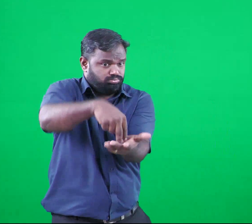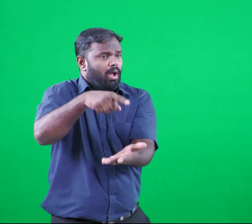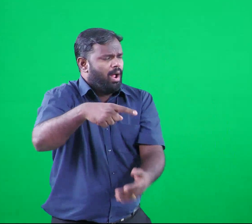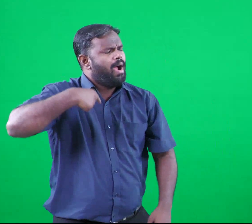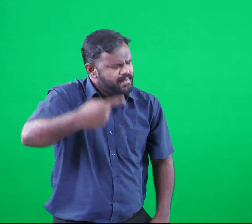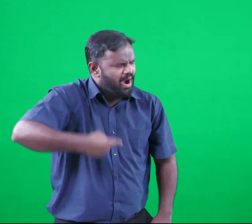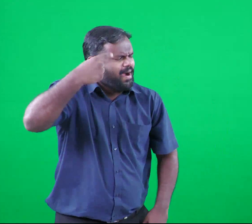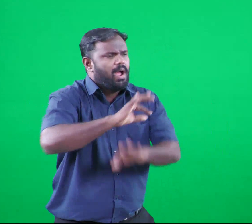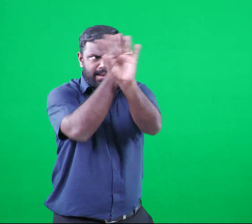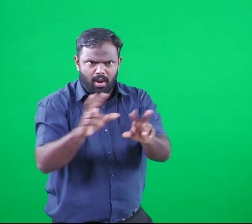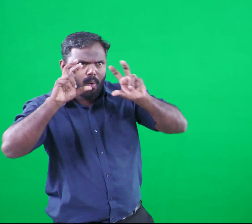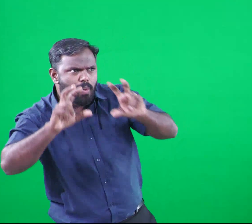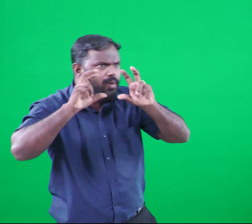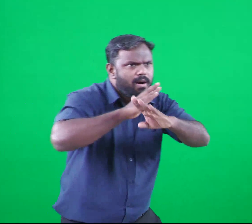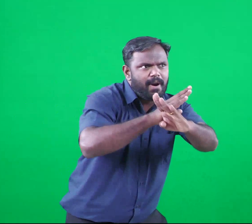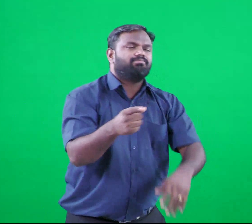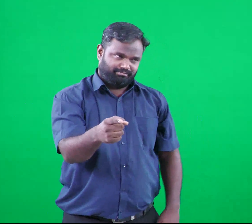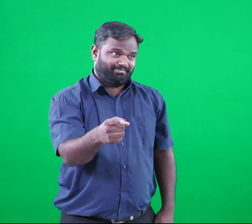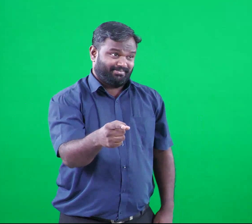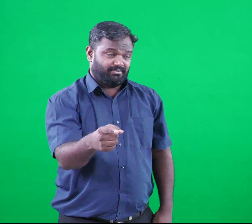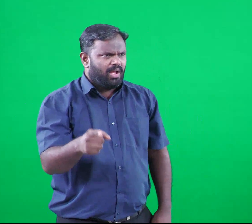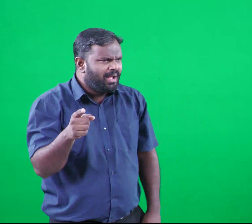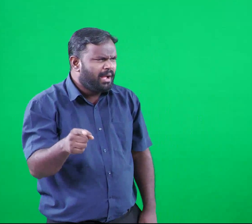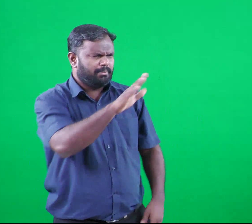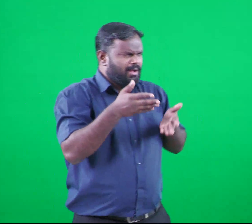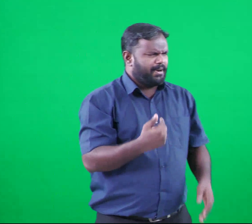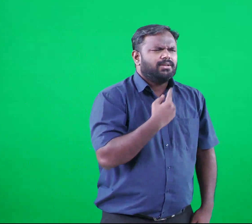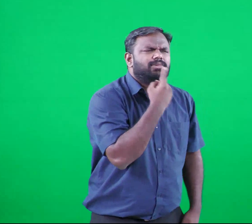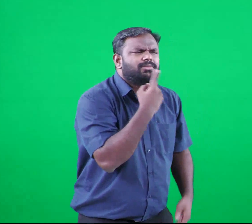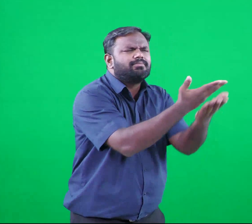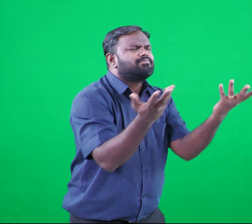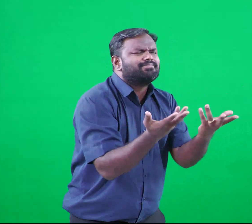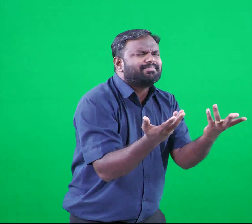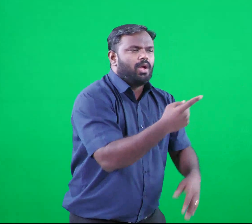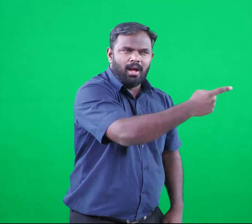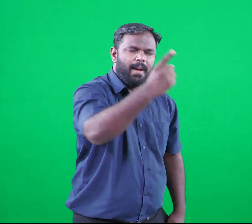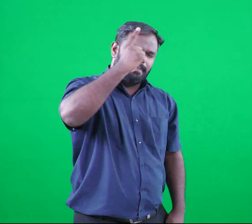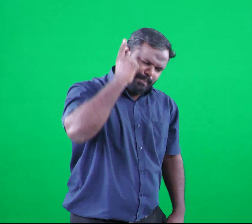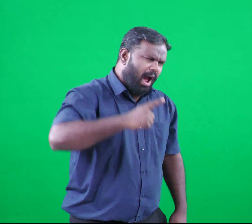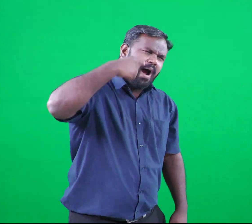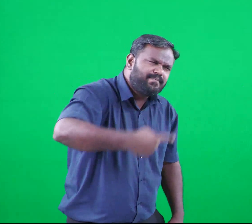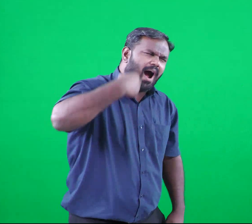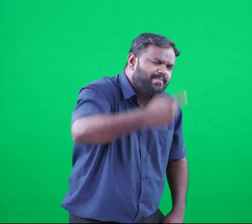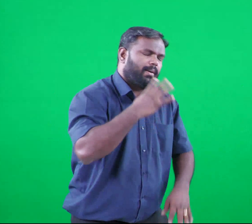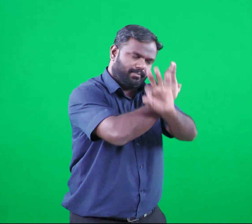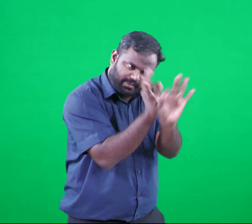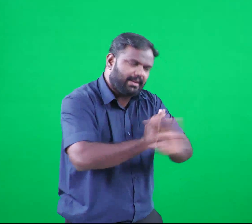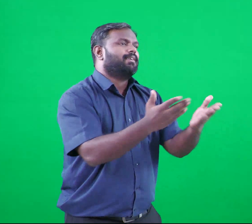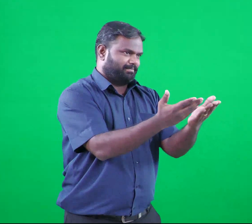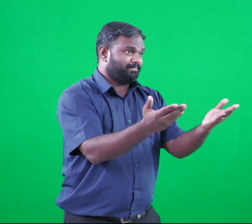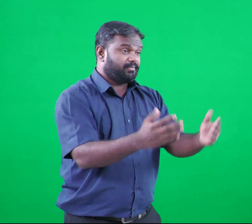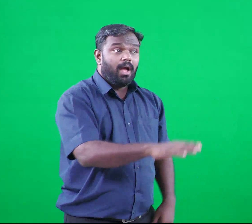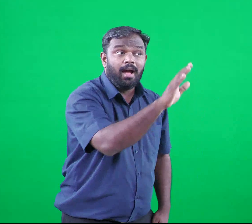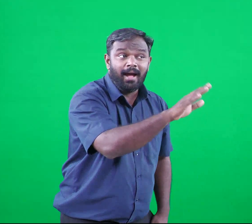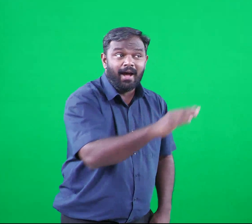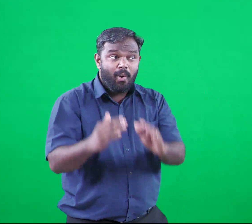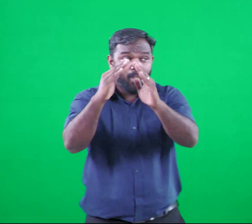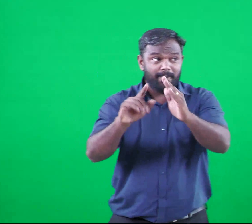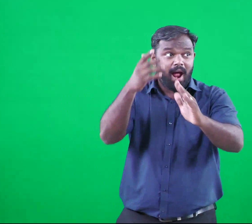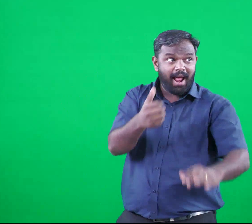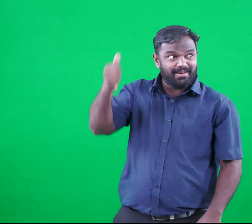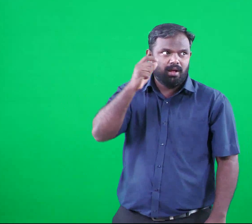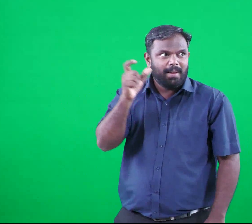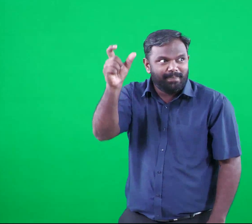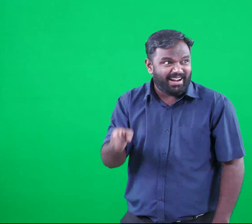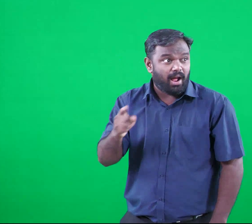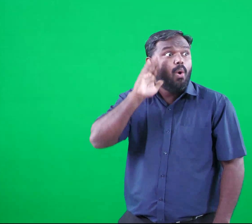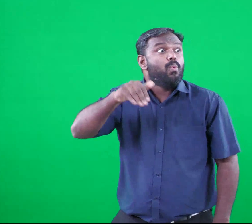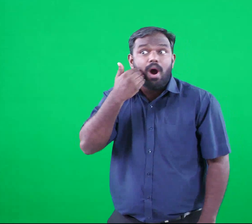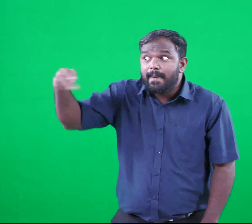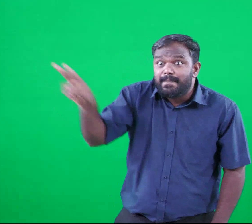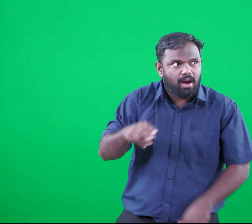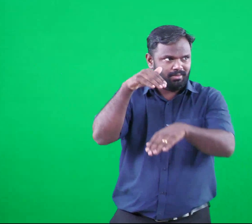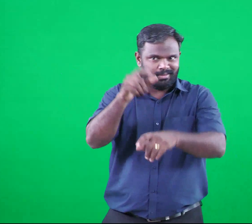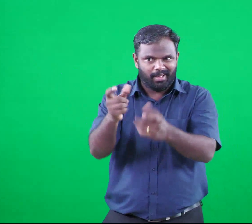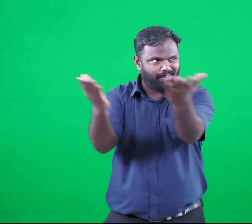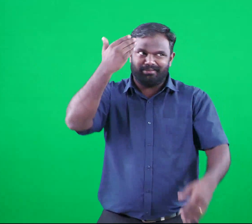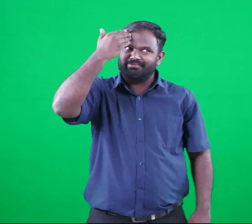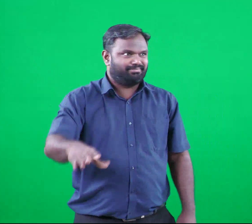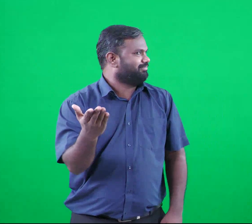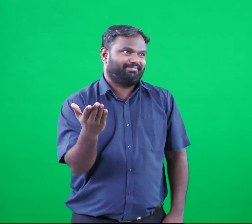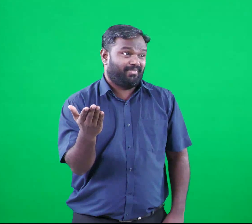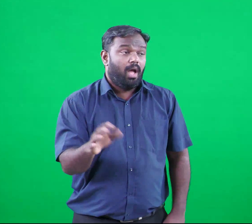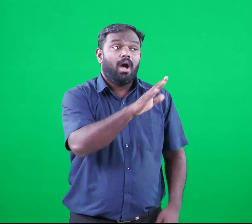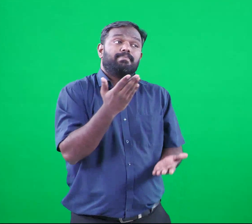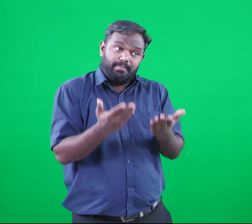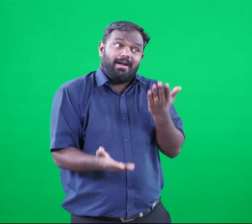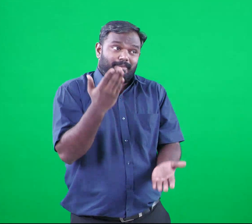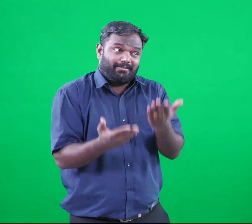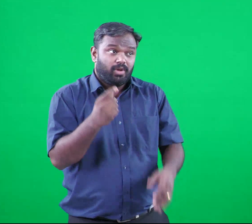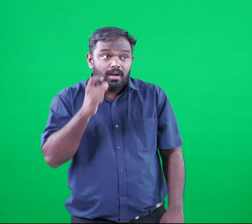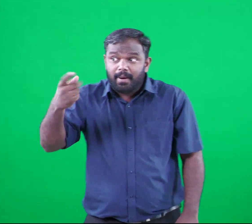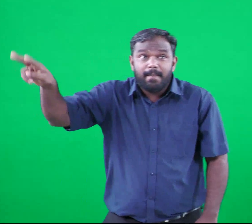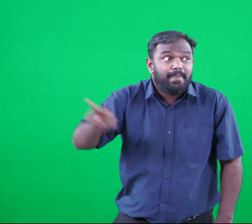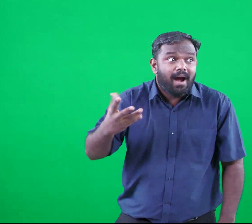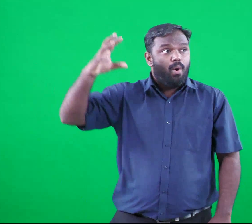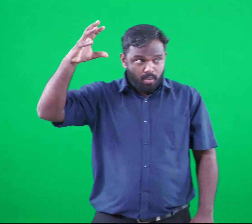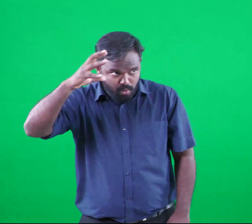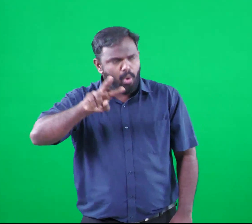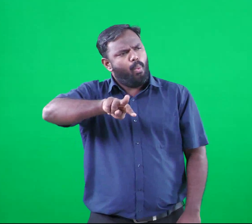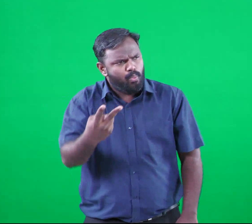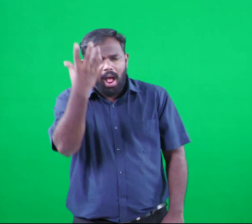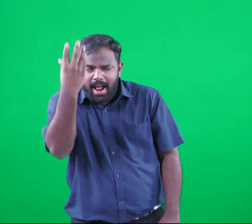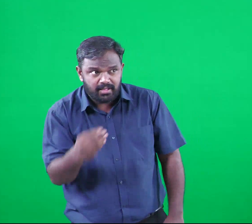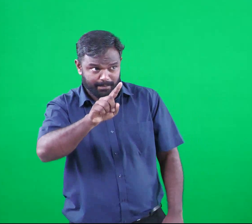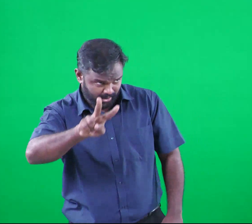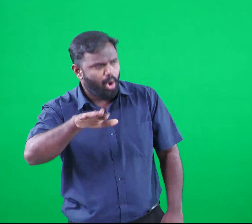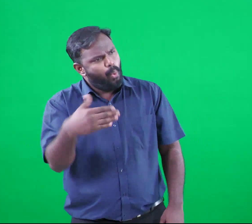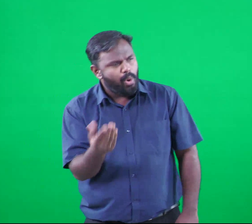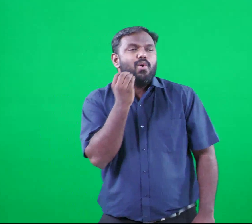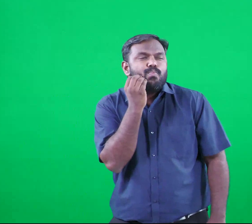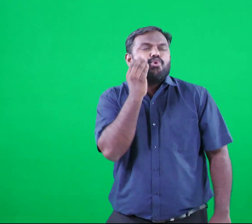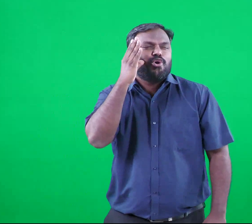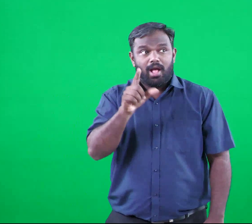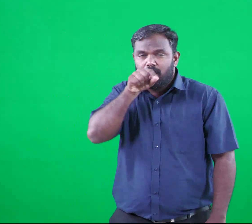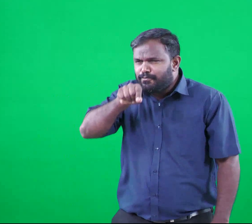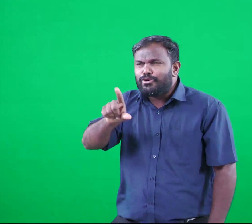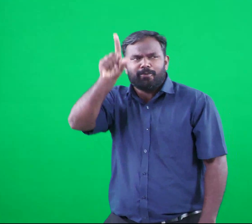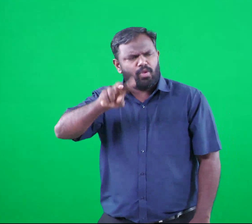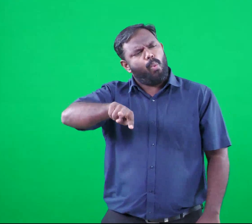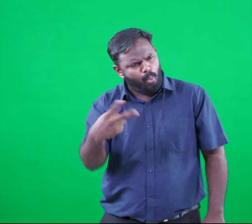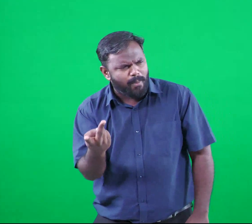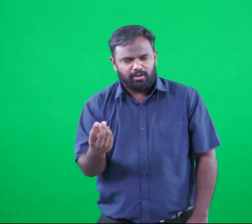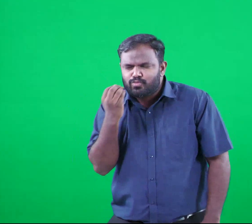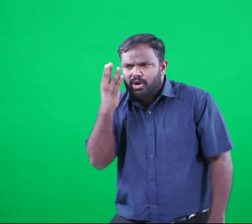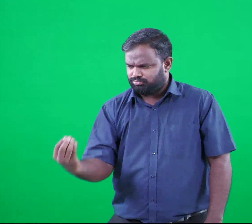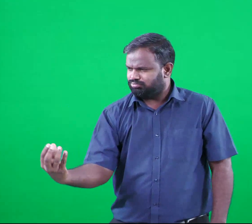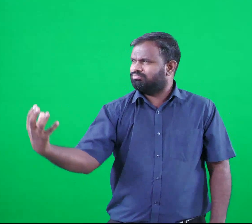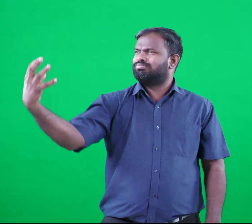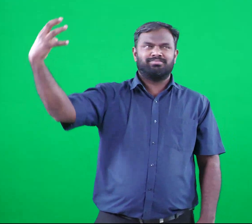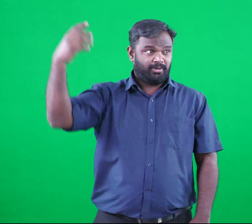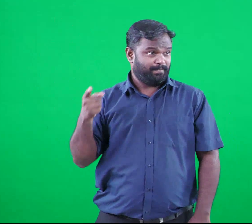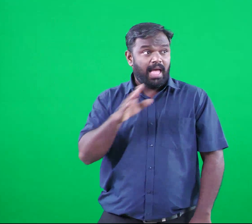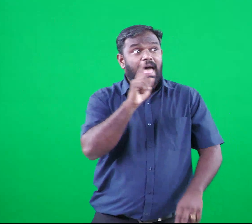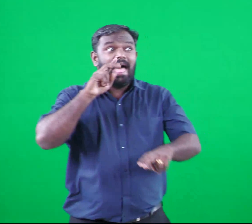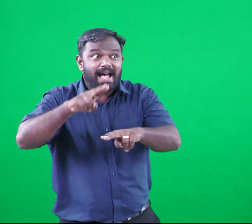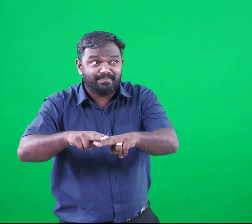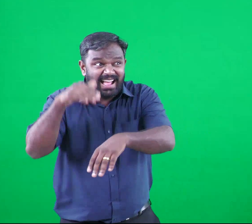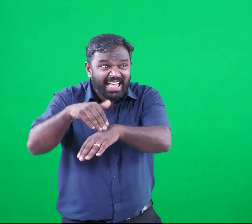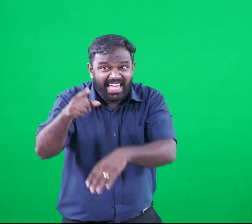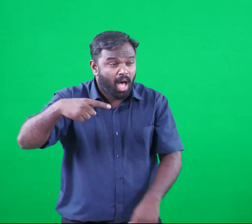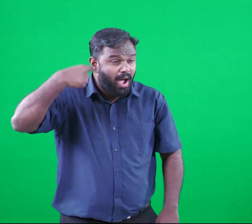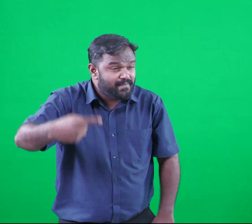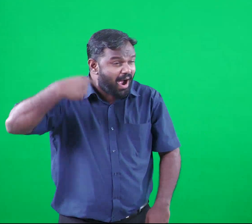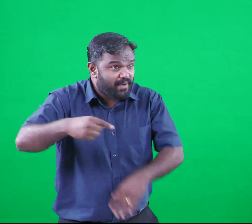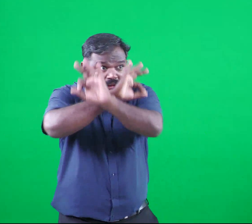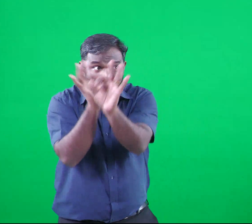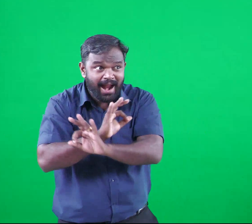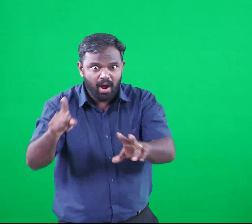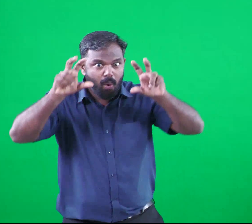Therefore keep watch, because you do not know when the master of the house will return- whether in the evening, at midnight, when the rooster crows, or in the morning.